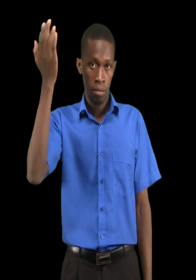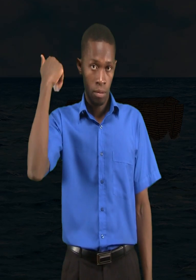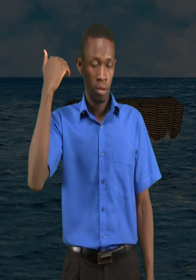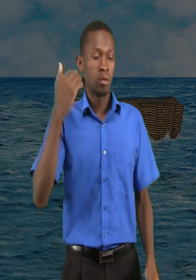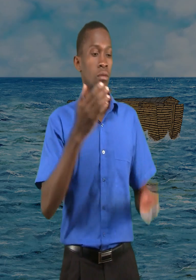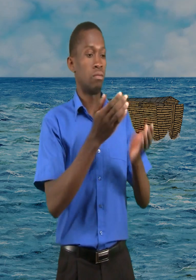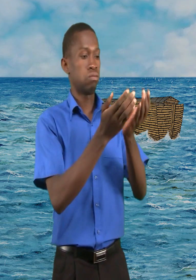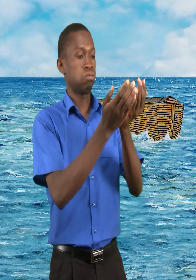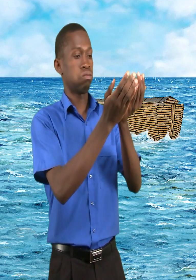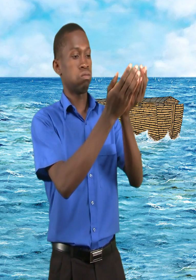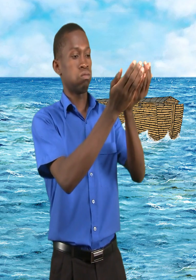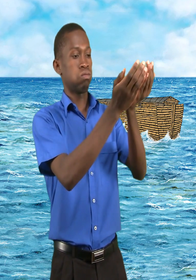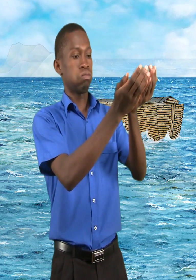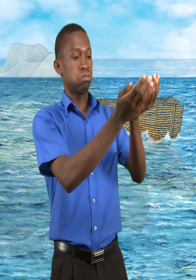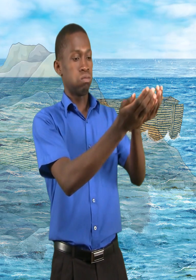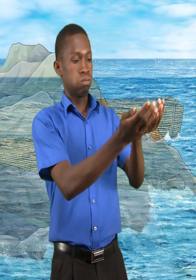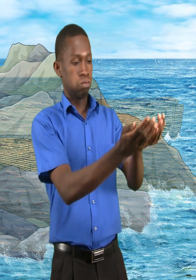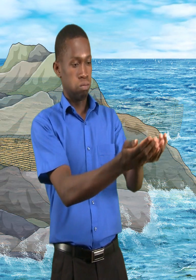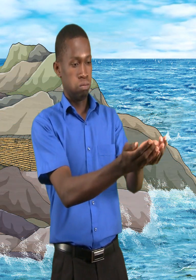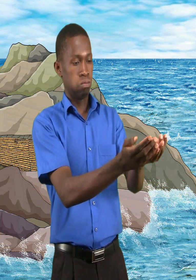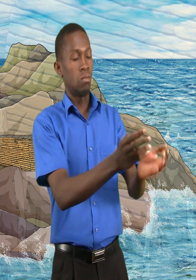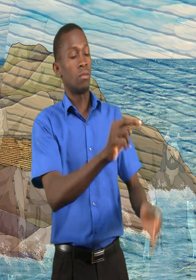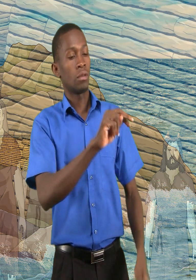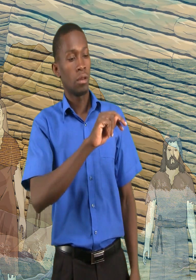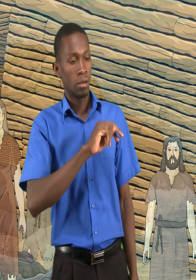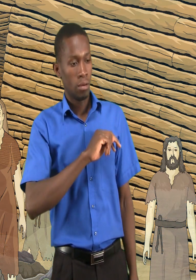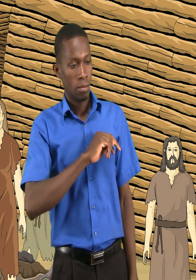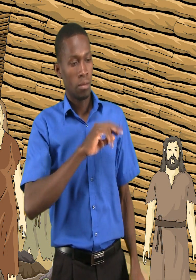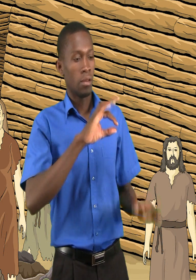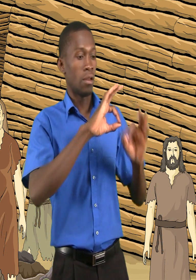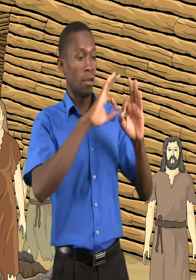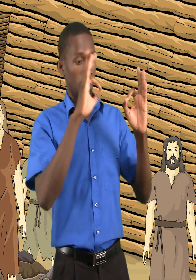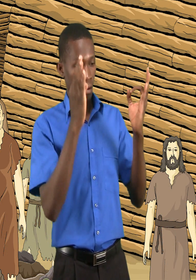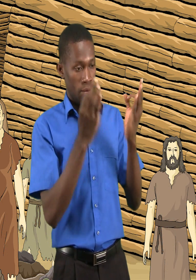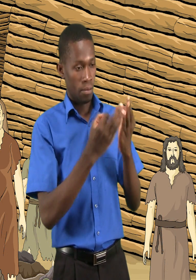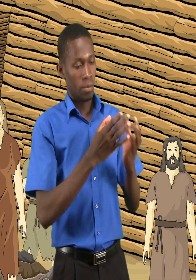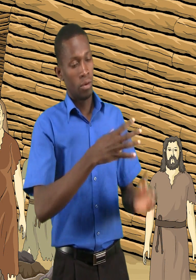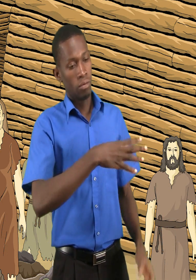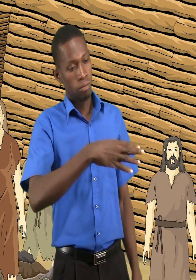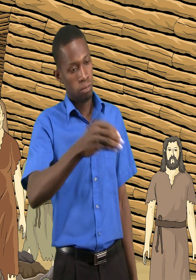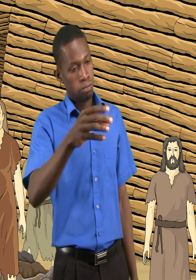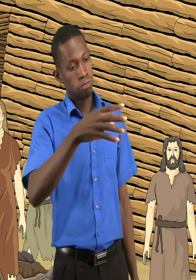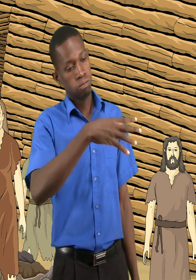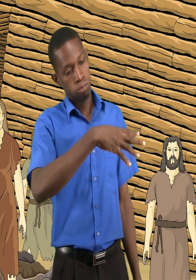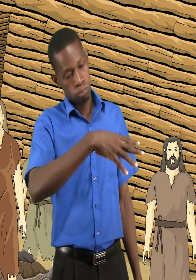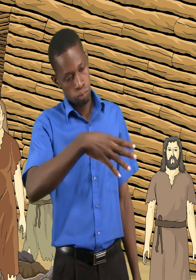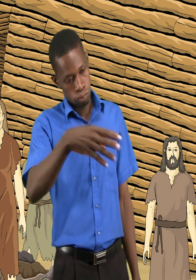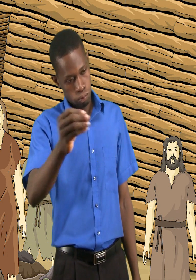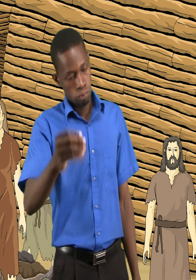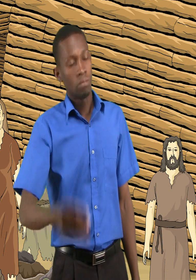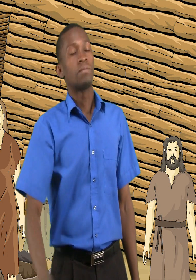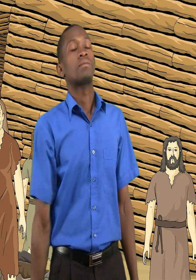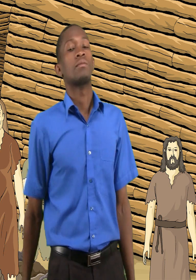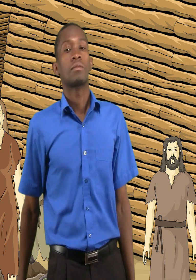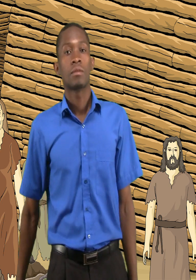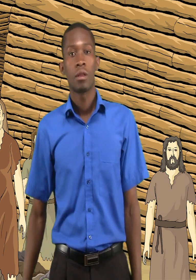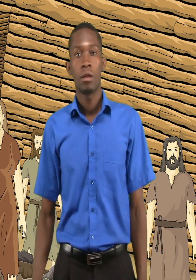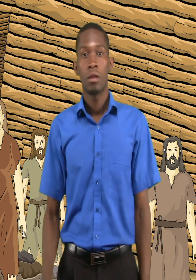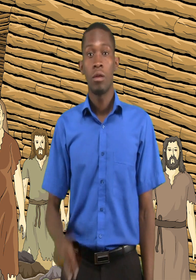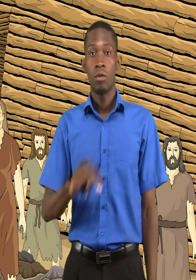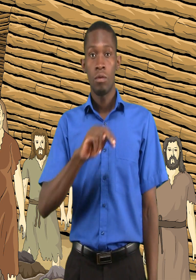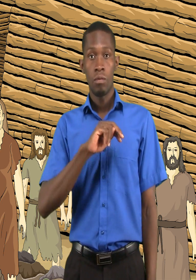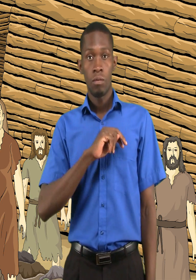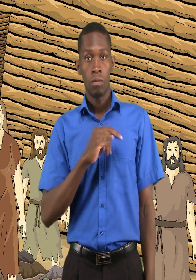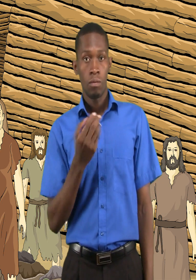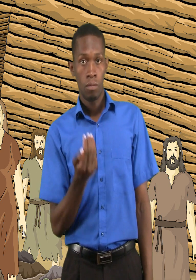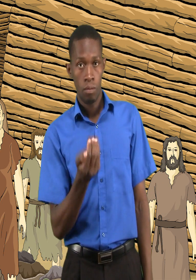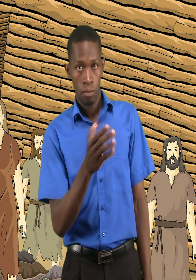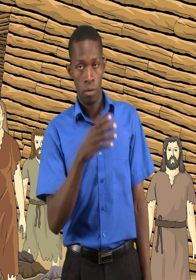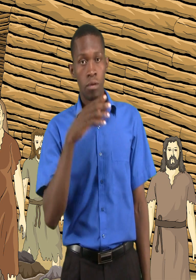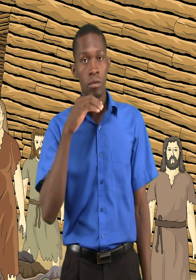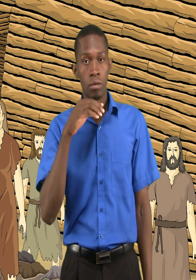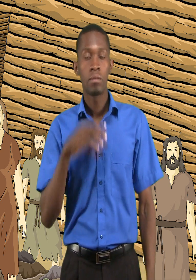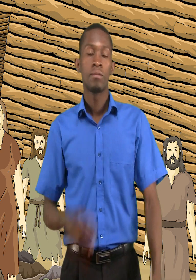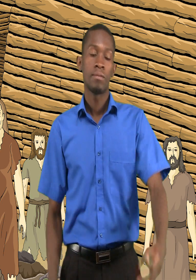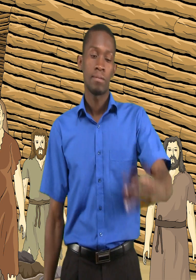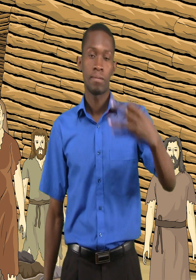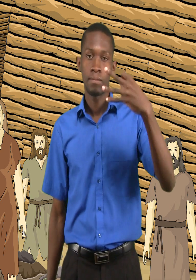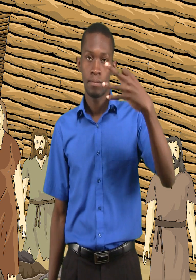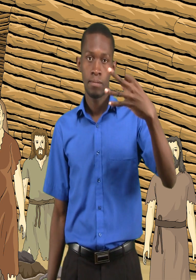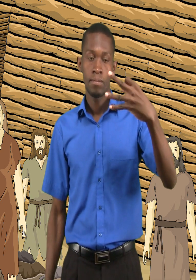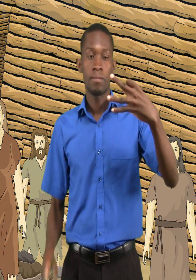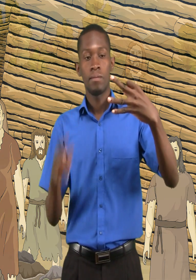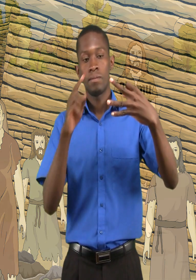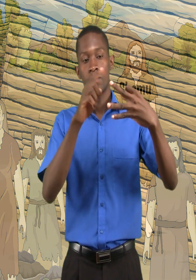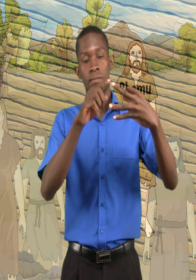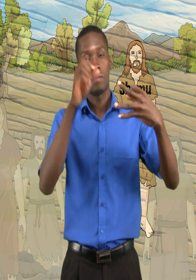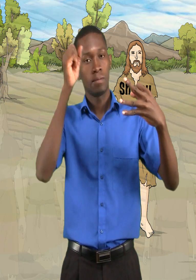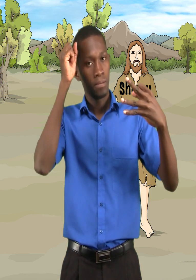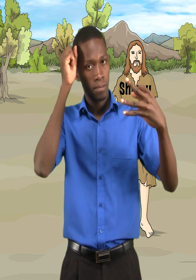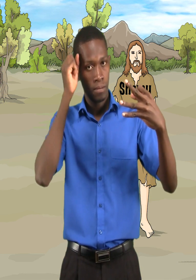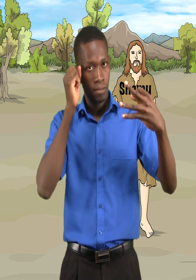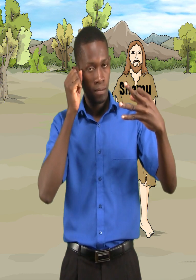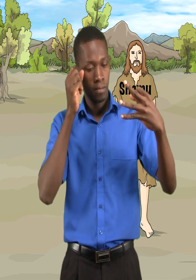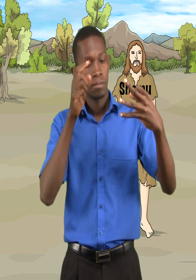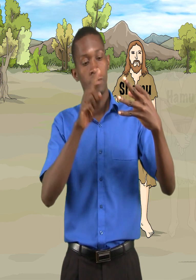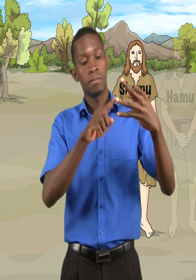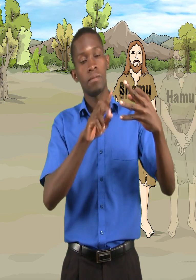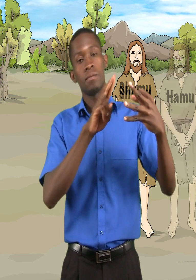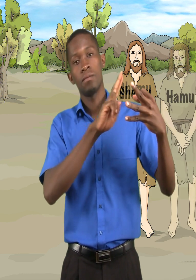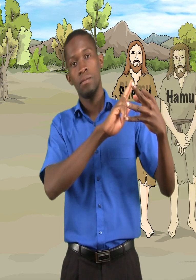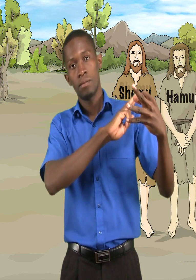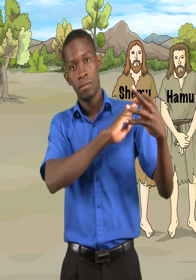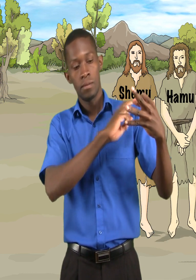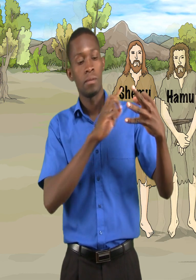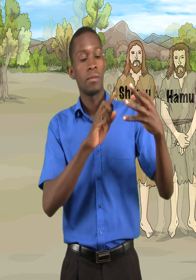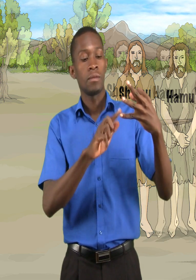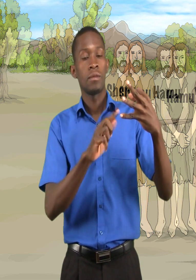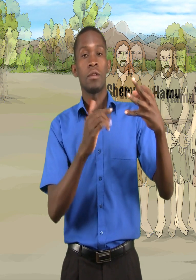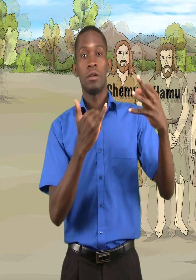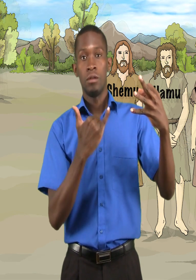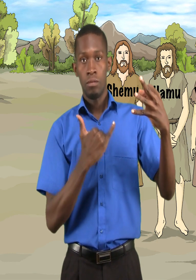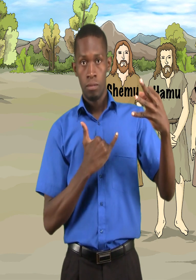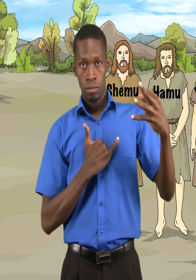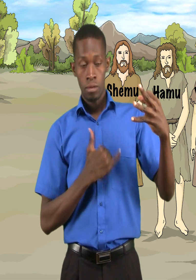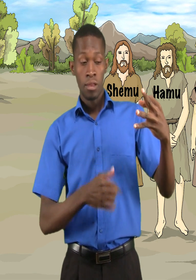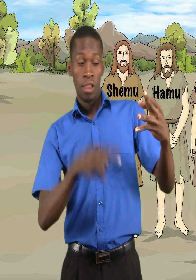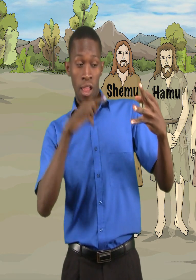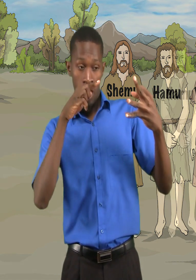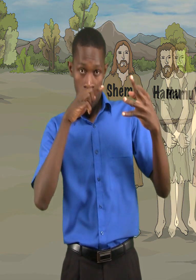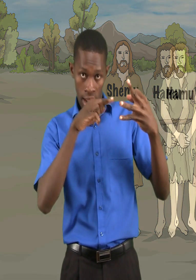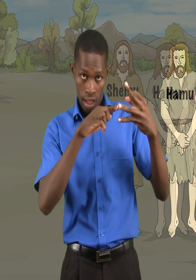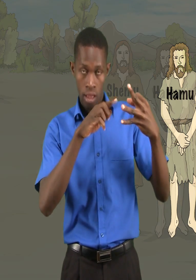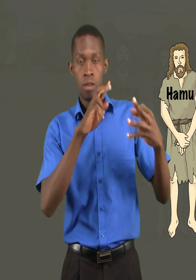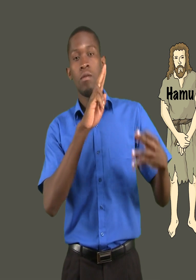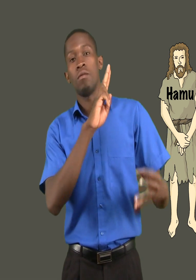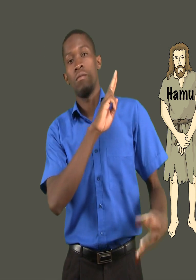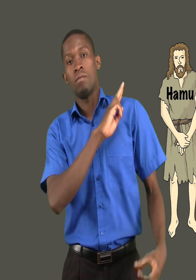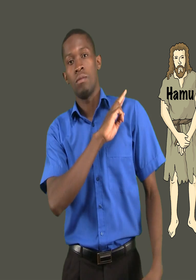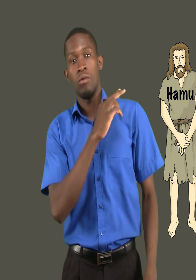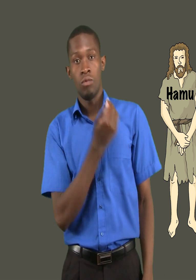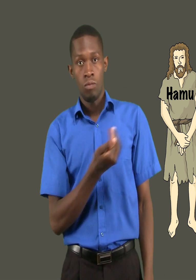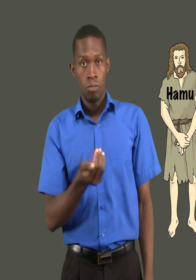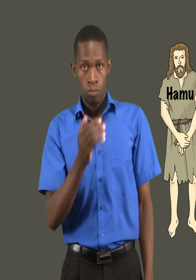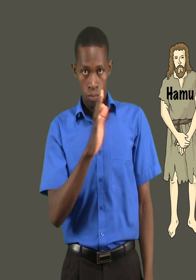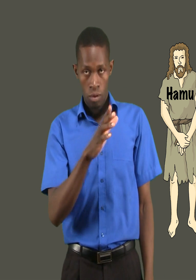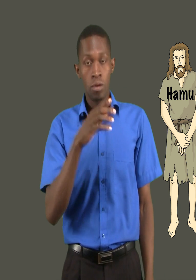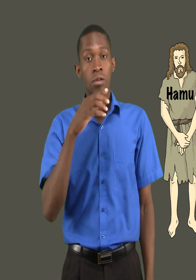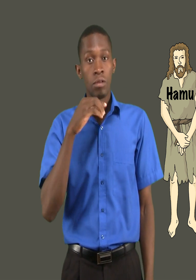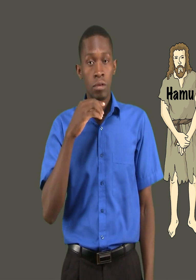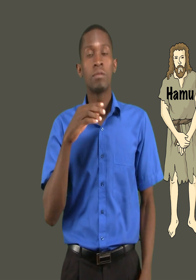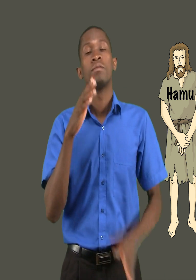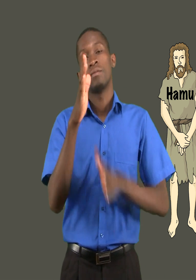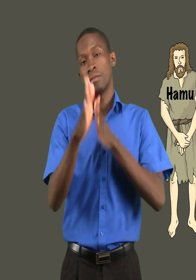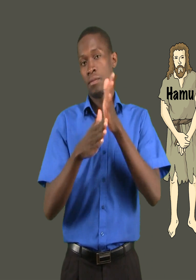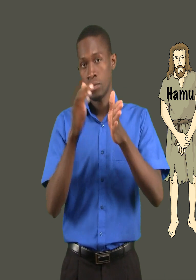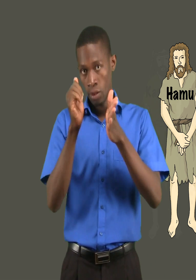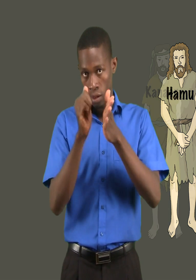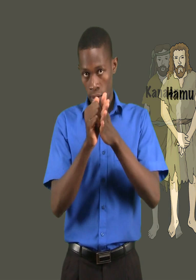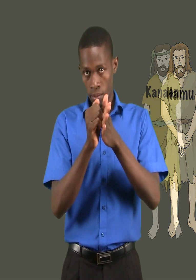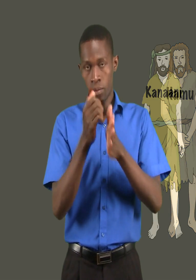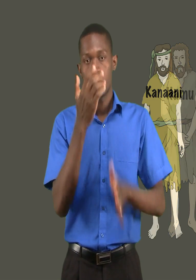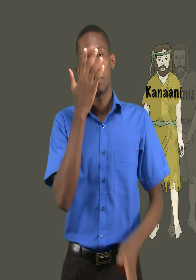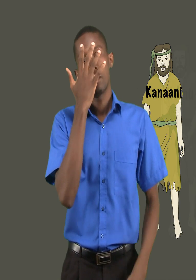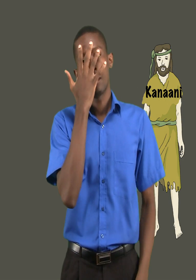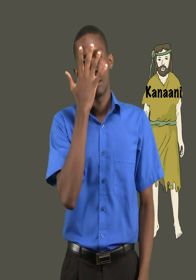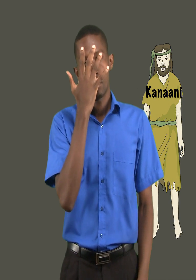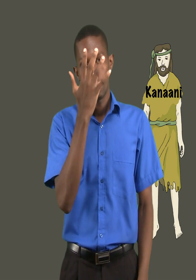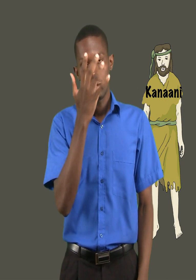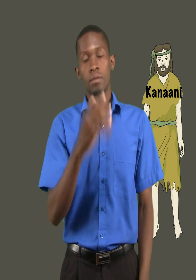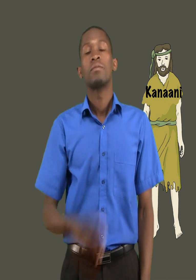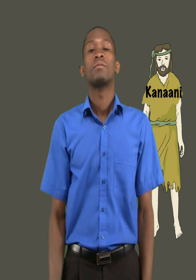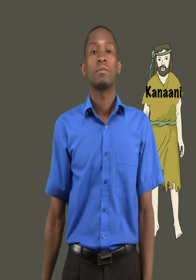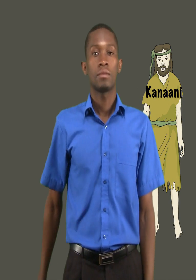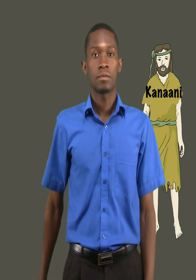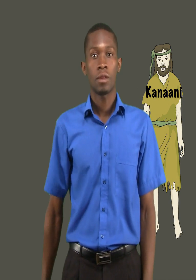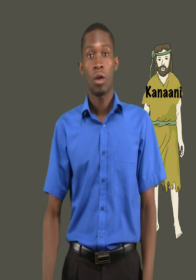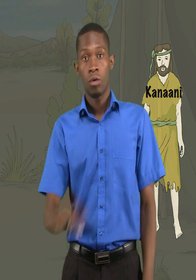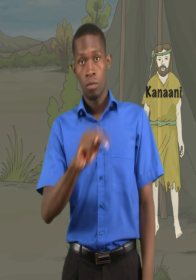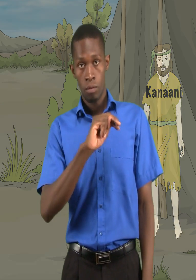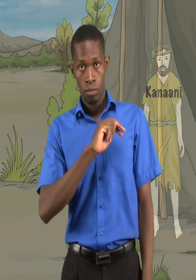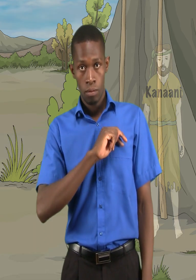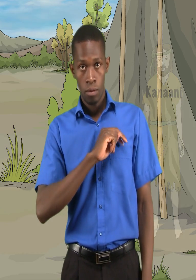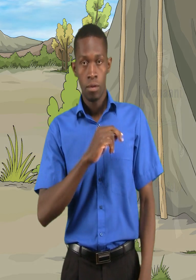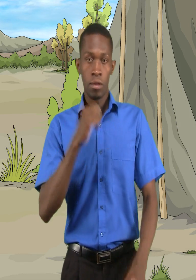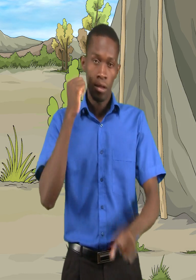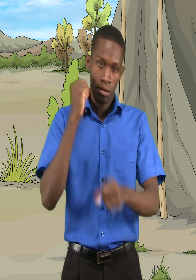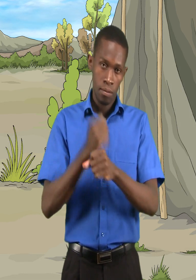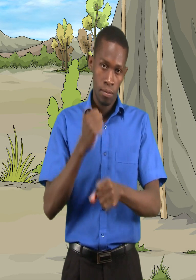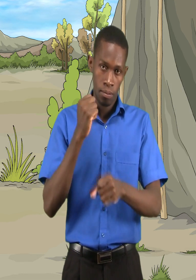The sons of Noah who came out of the ark were Shem, Ham, and Japheth. And Ham was the father of Canaan. These three were the sons of Noah, and from them the whole earth was populated.